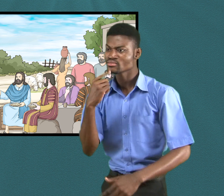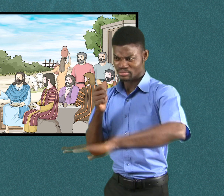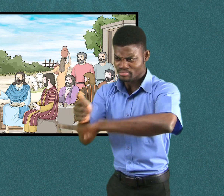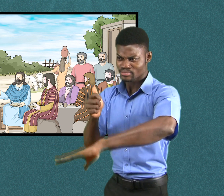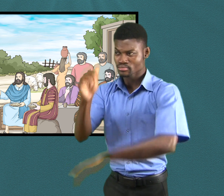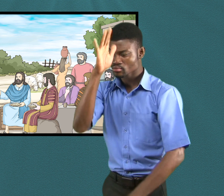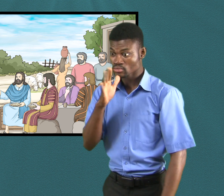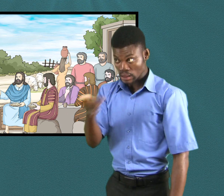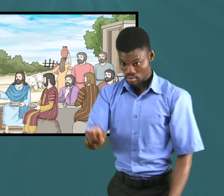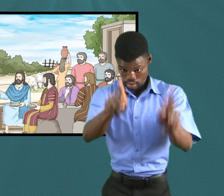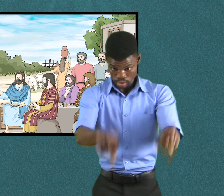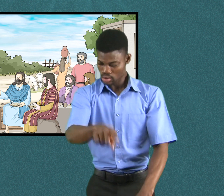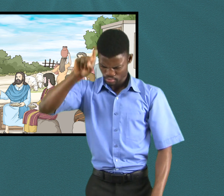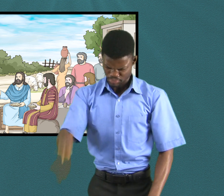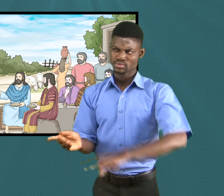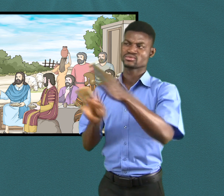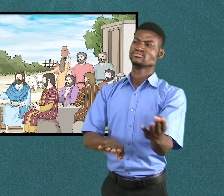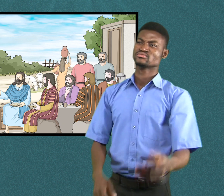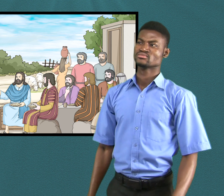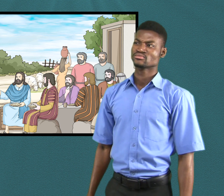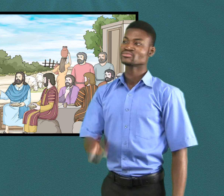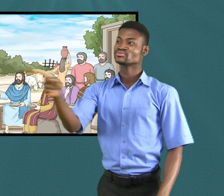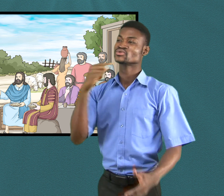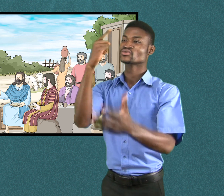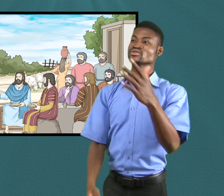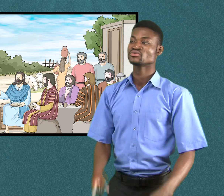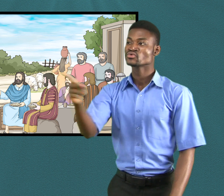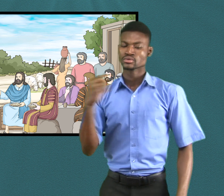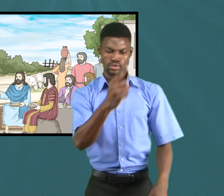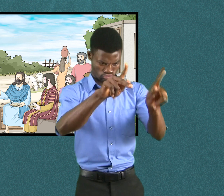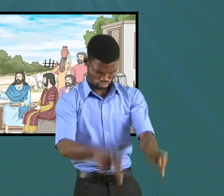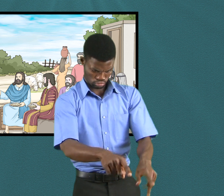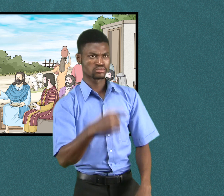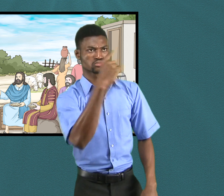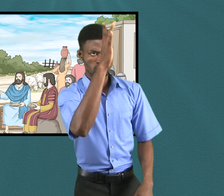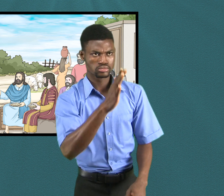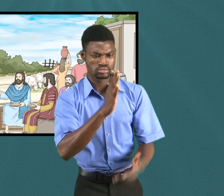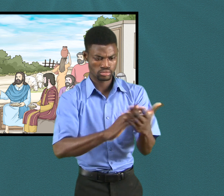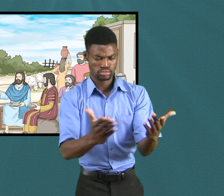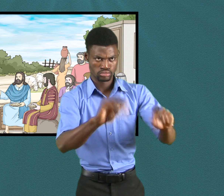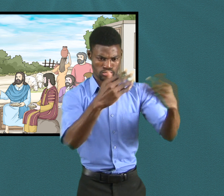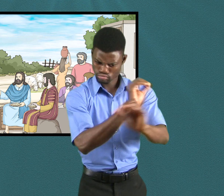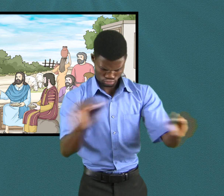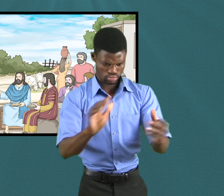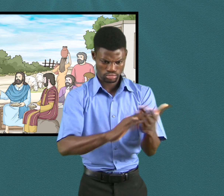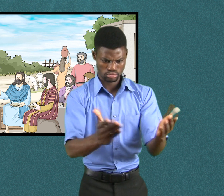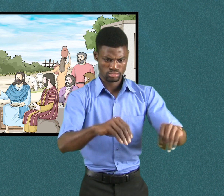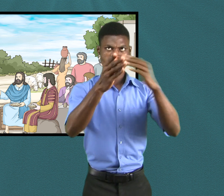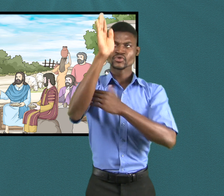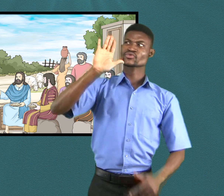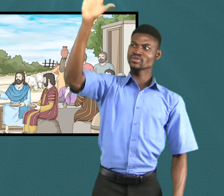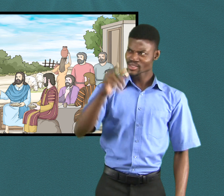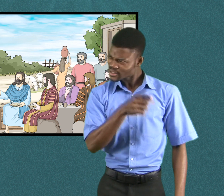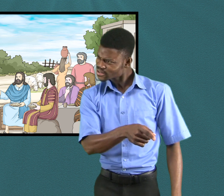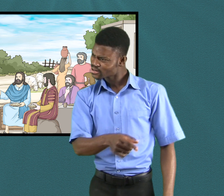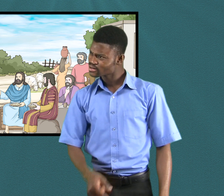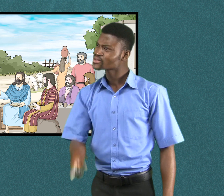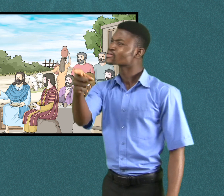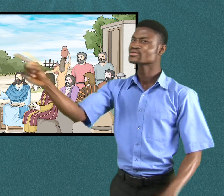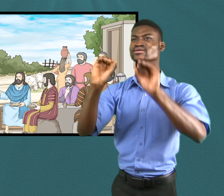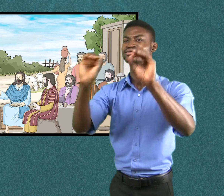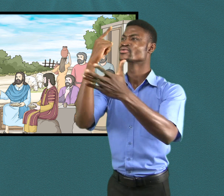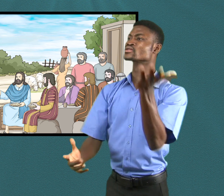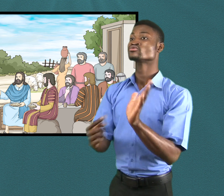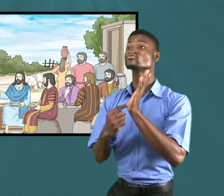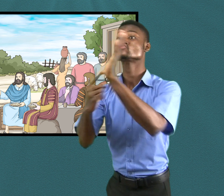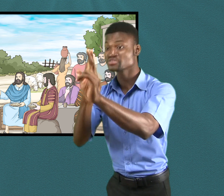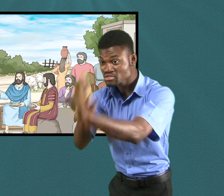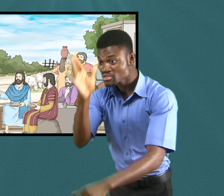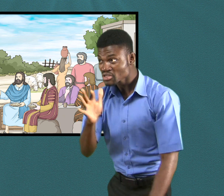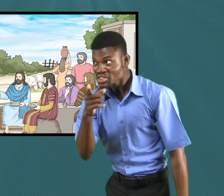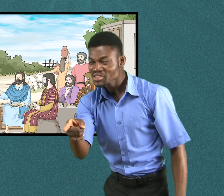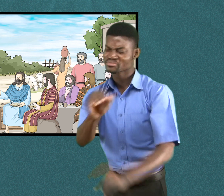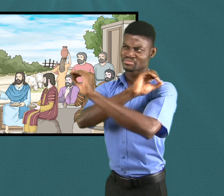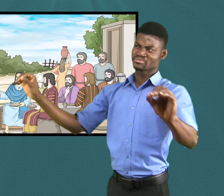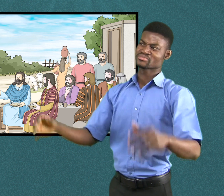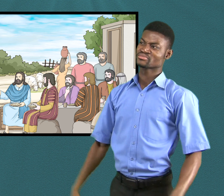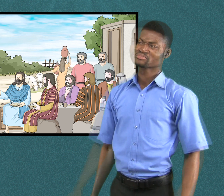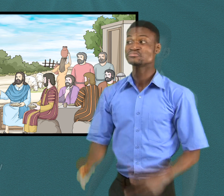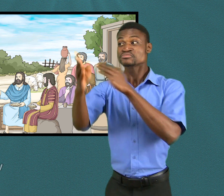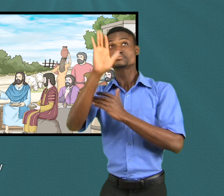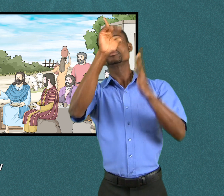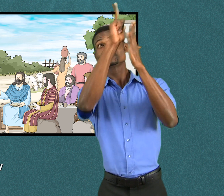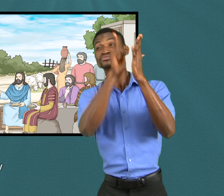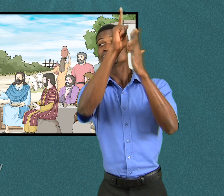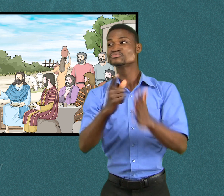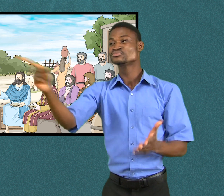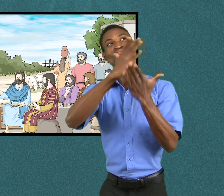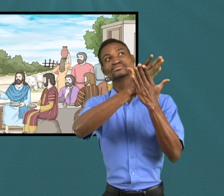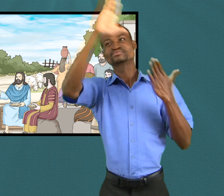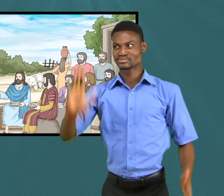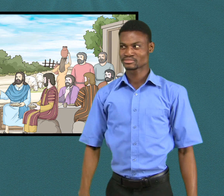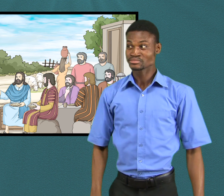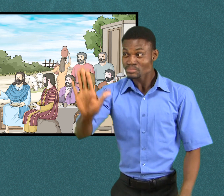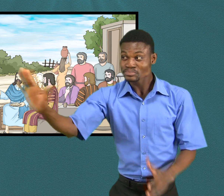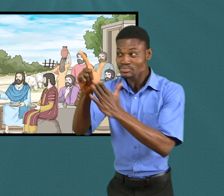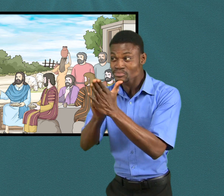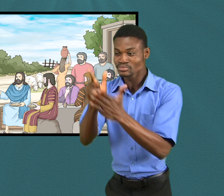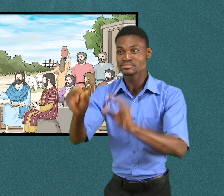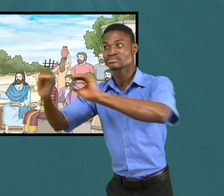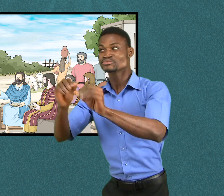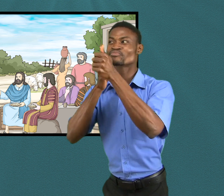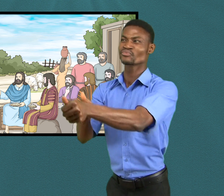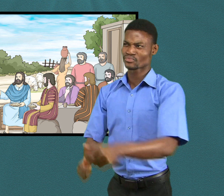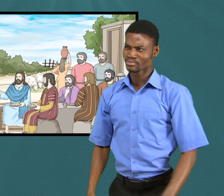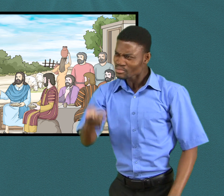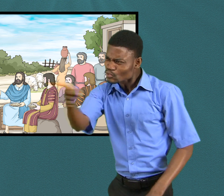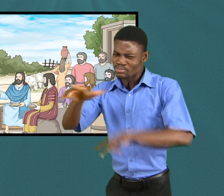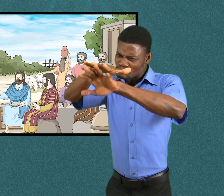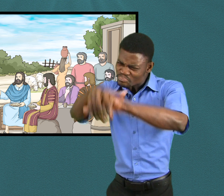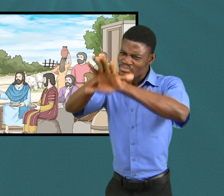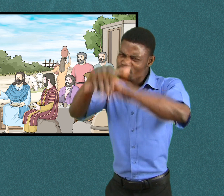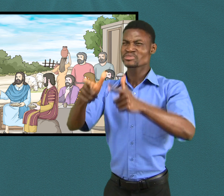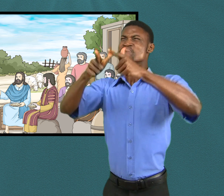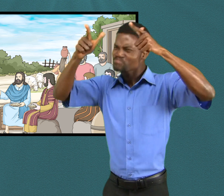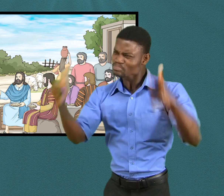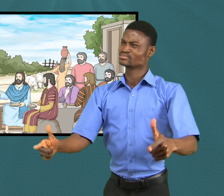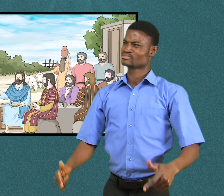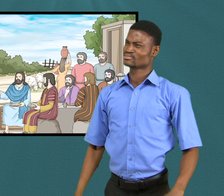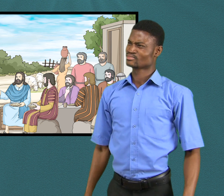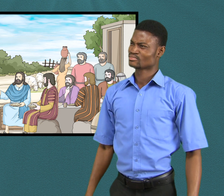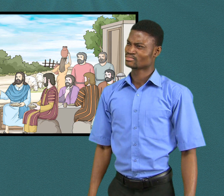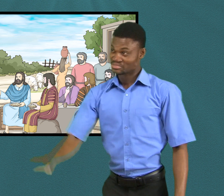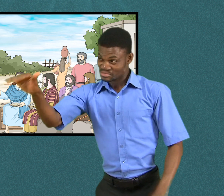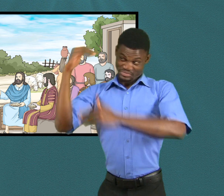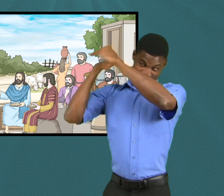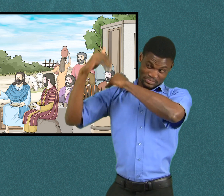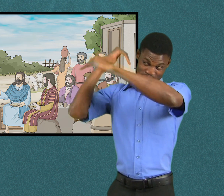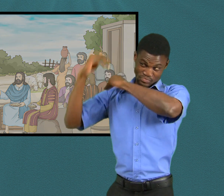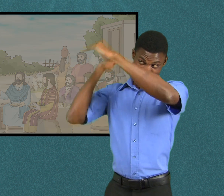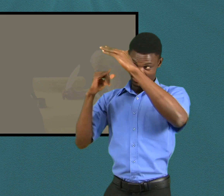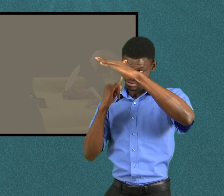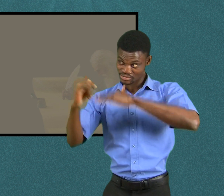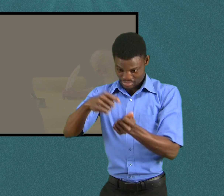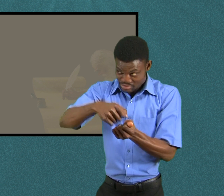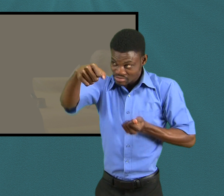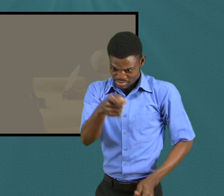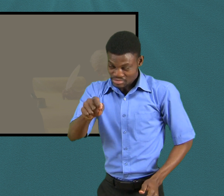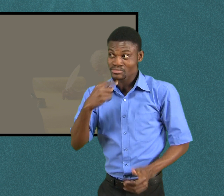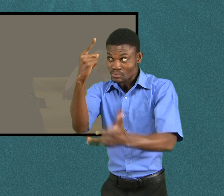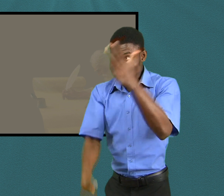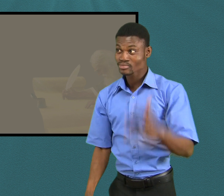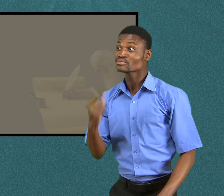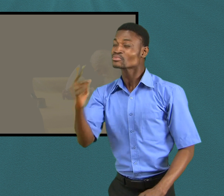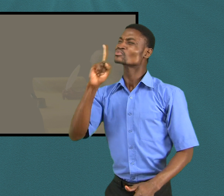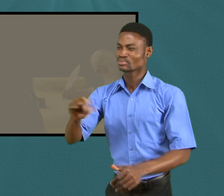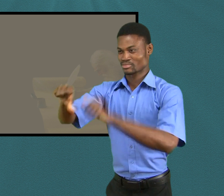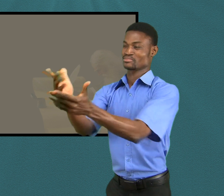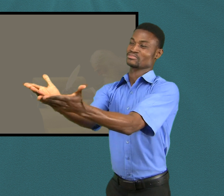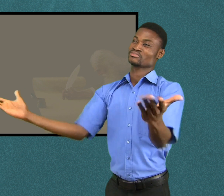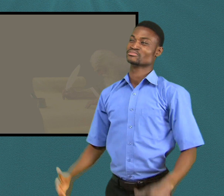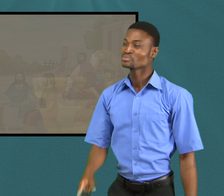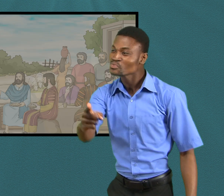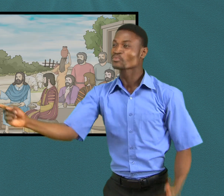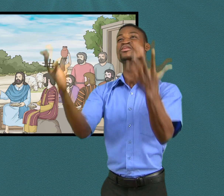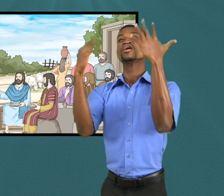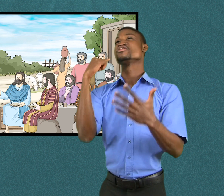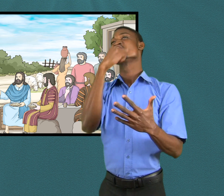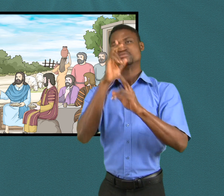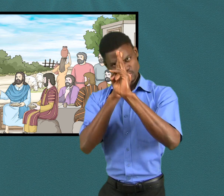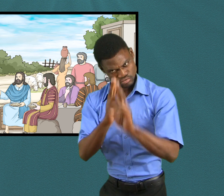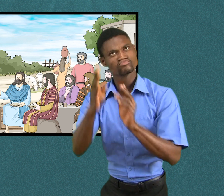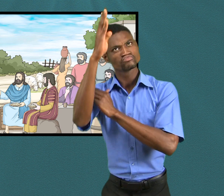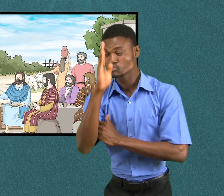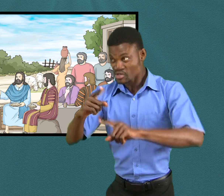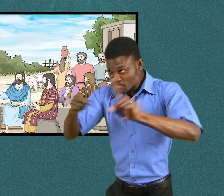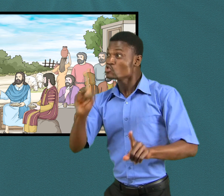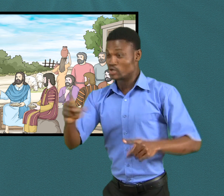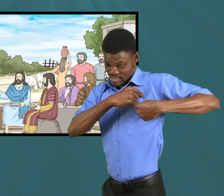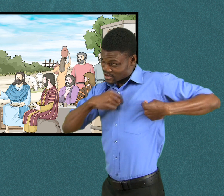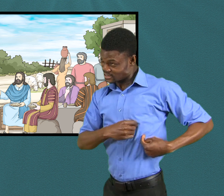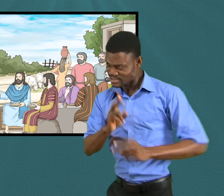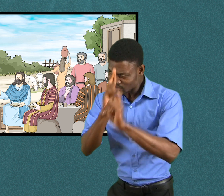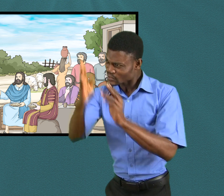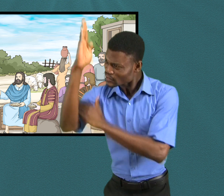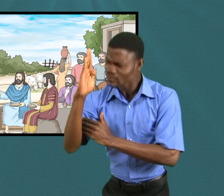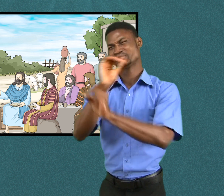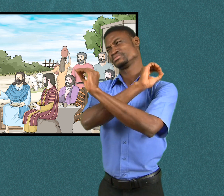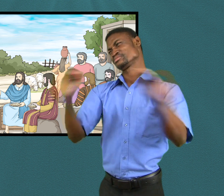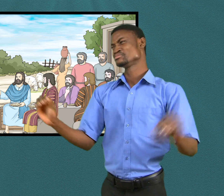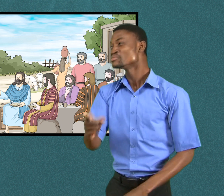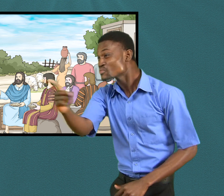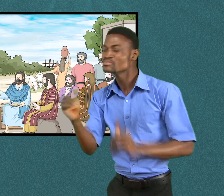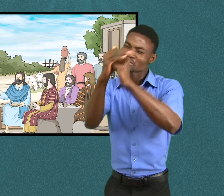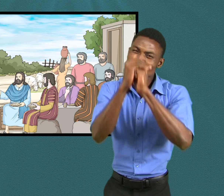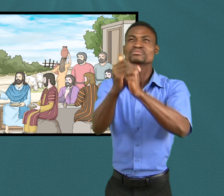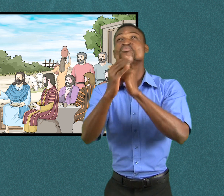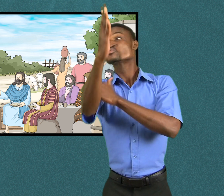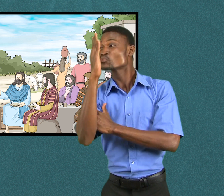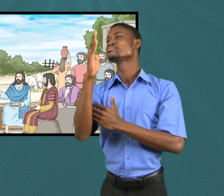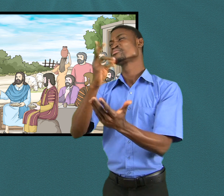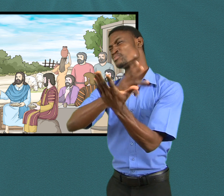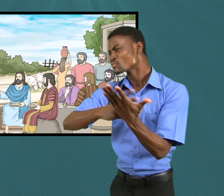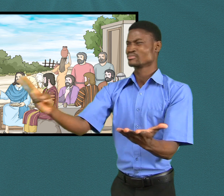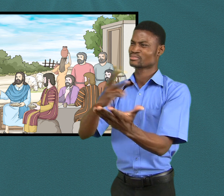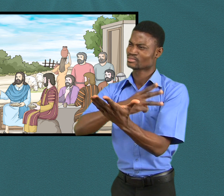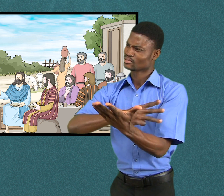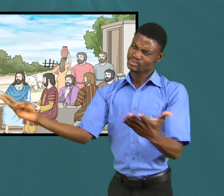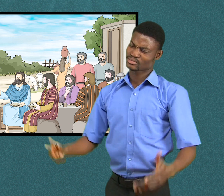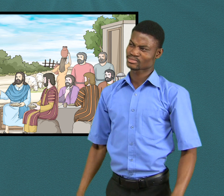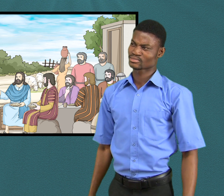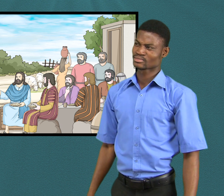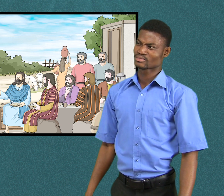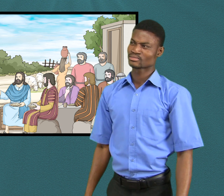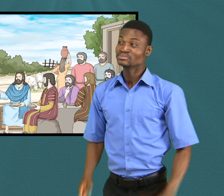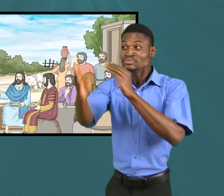But you say that if anyone says to his father or mother, ‘Whatever you would have received from me is a gift devoted to God,’ he need not honor his father or mother with it. Thus you nullify the word of God for the sake of your tradition. You hypocrites!